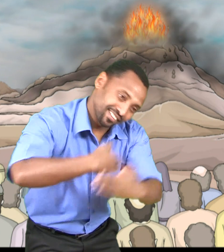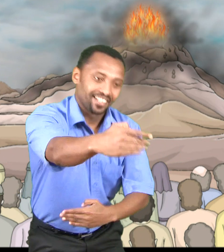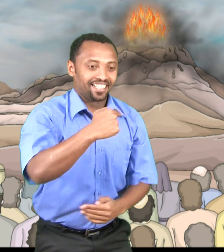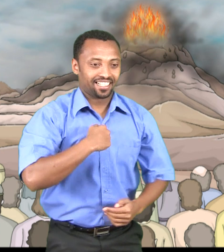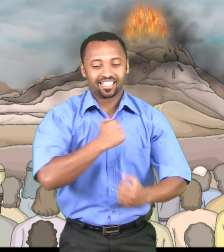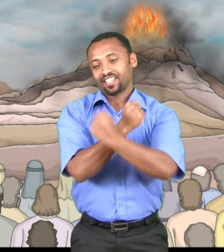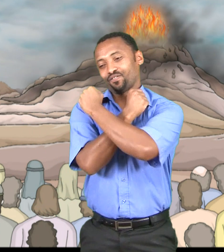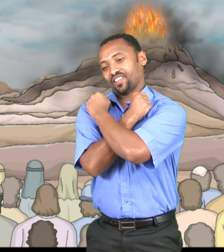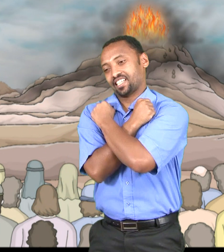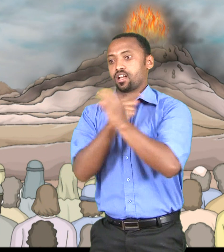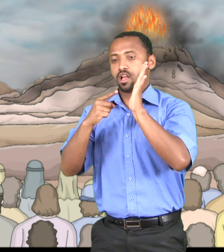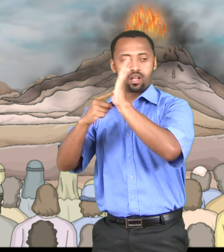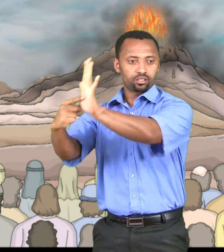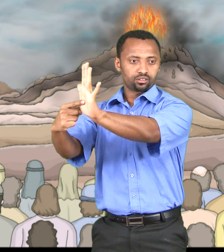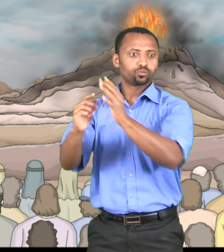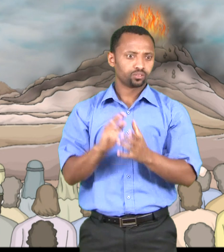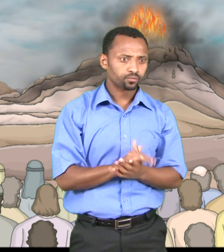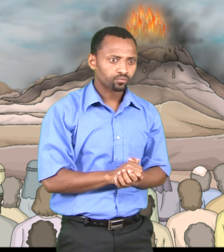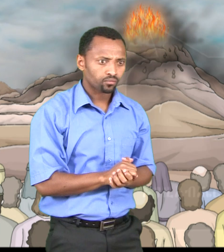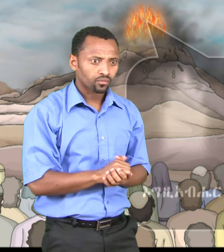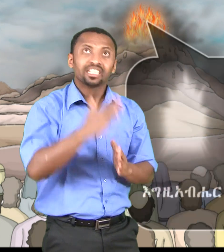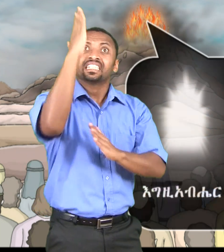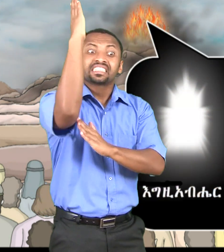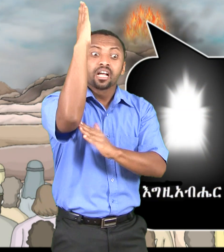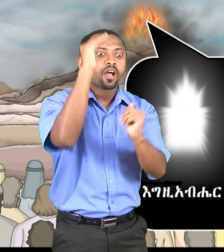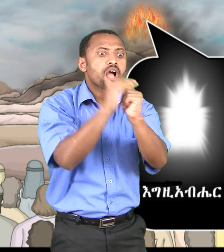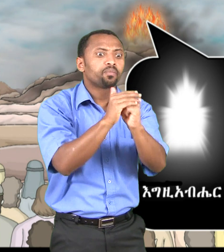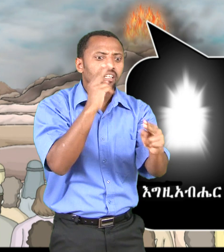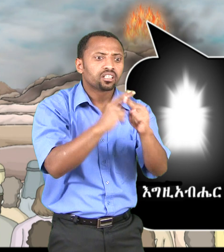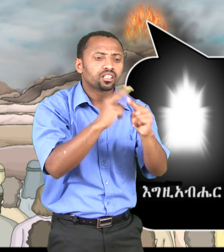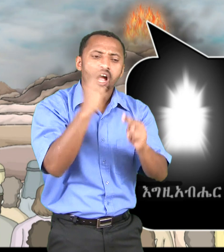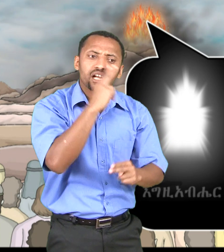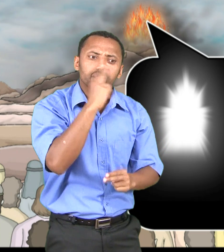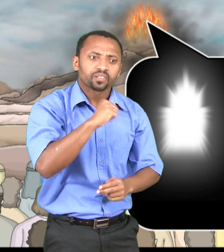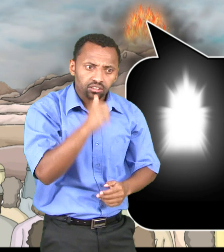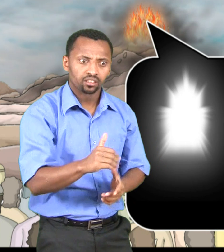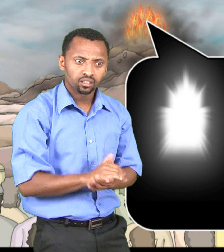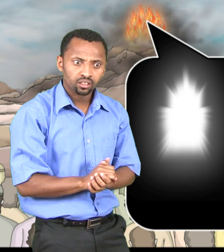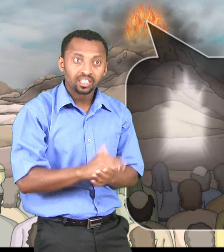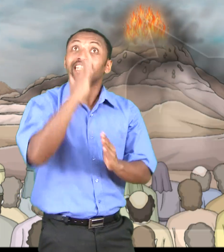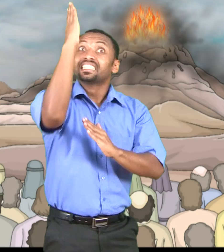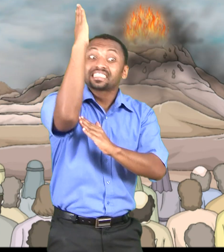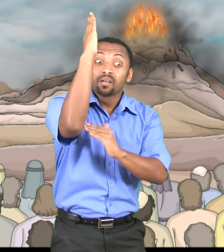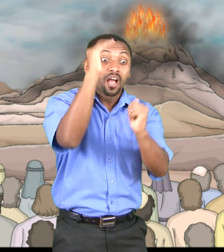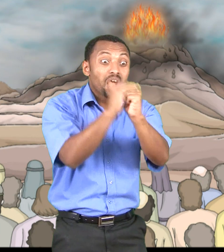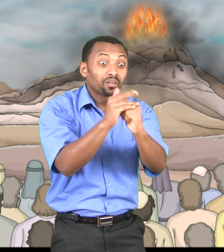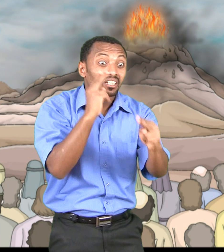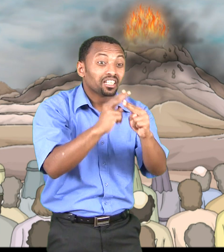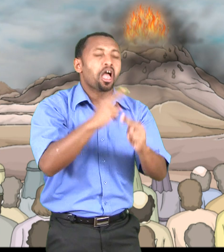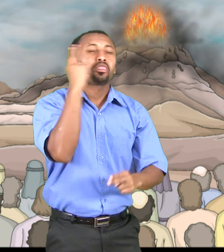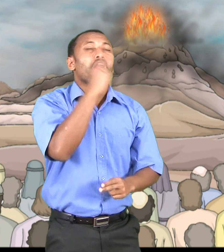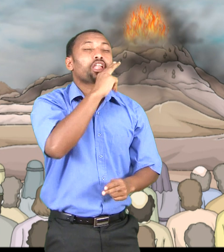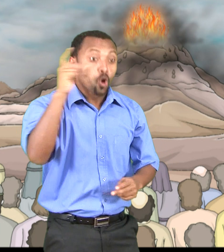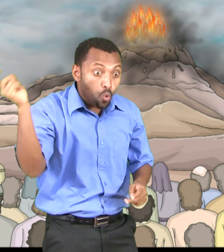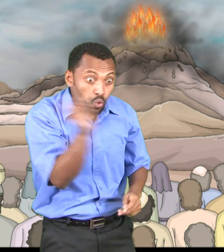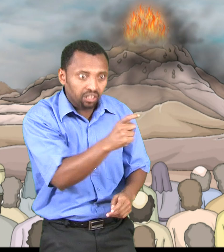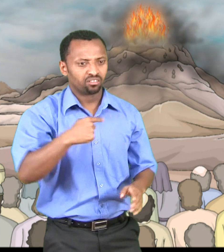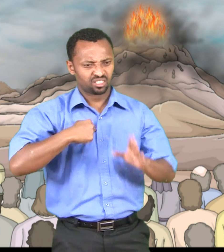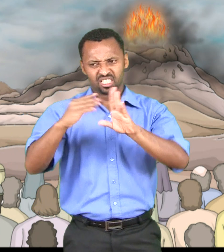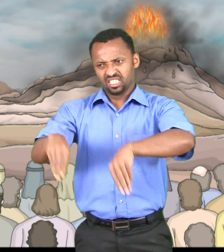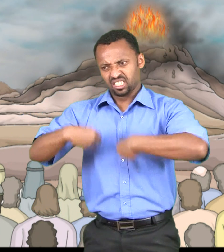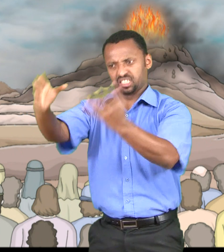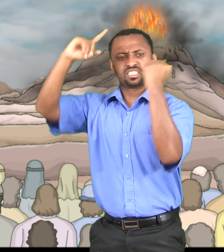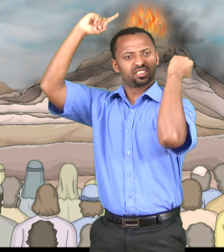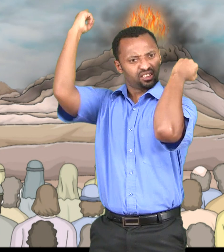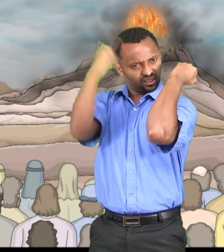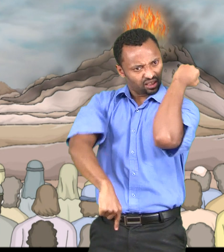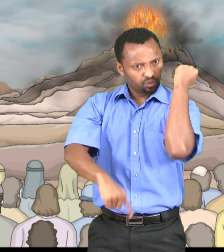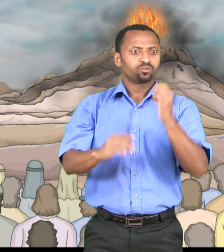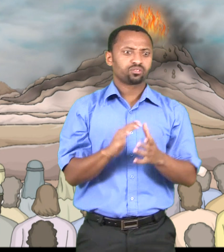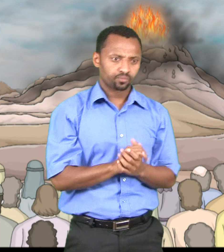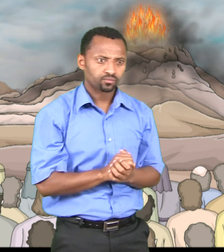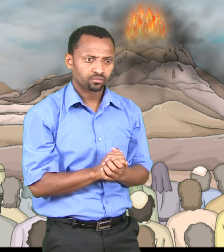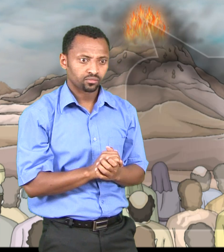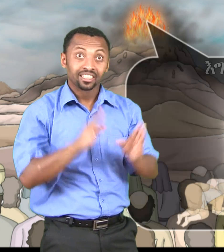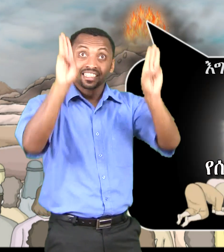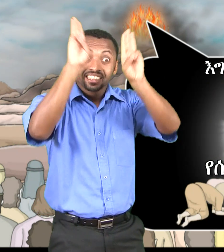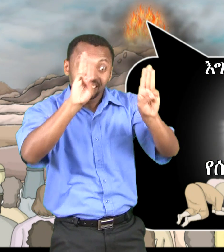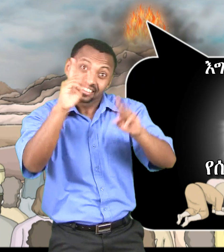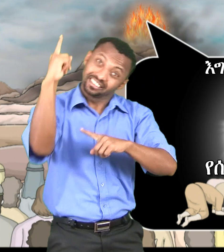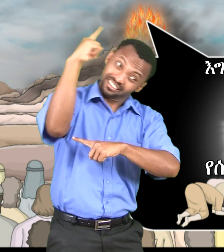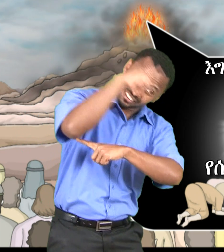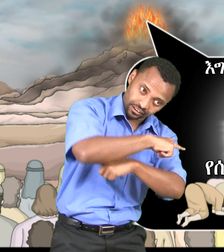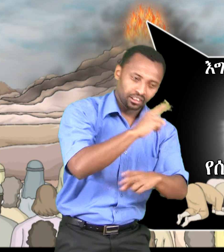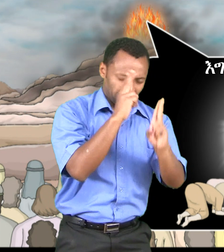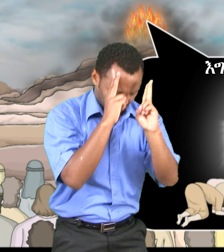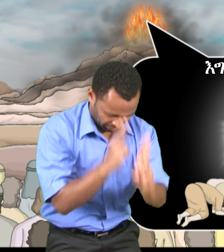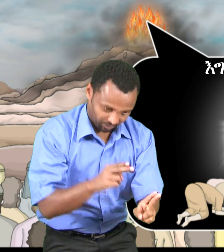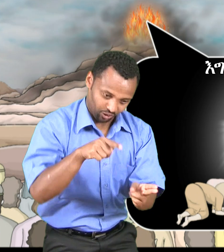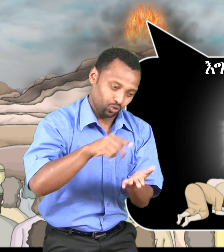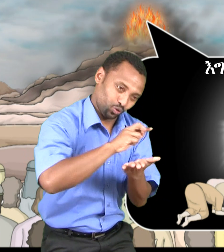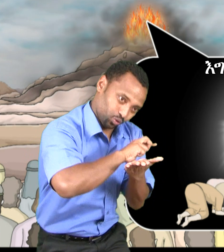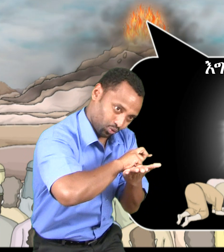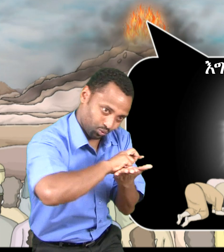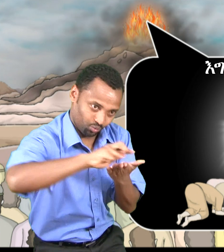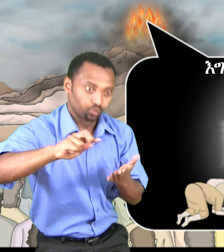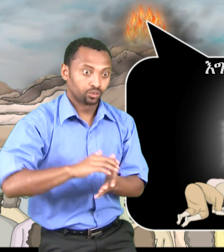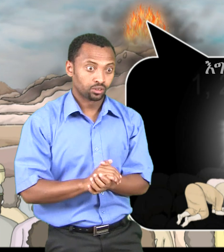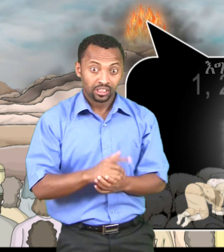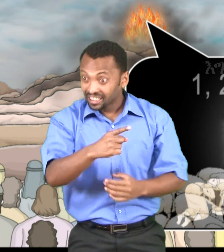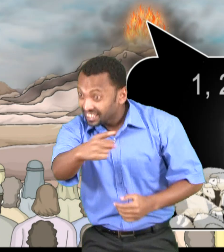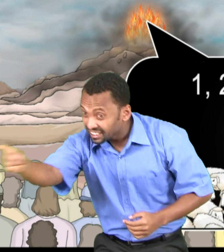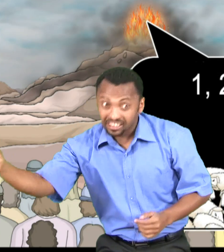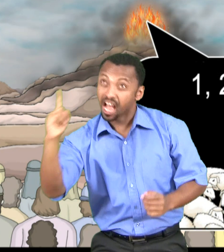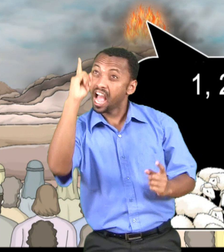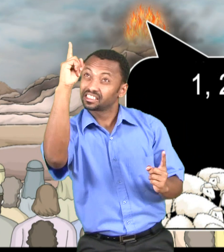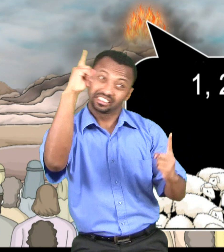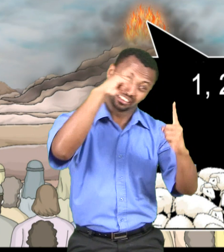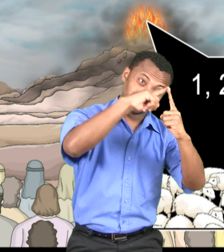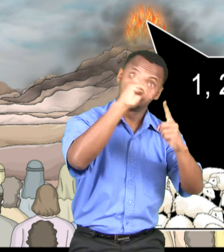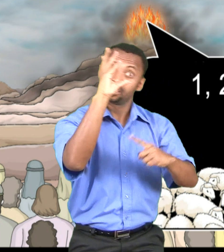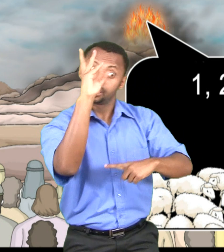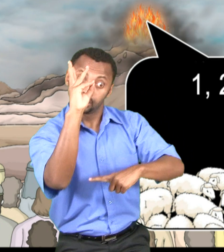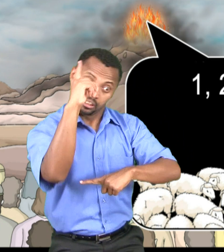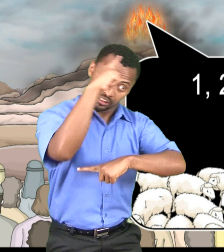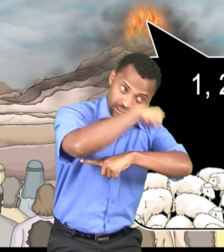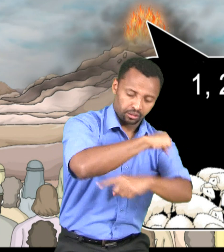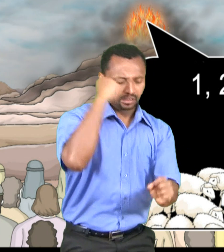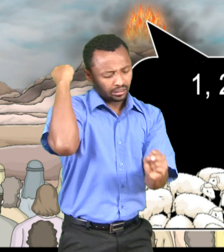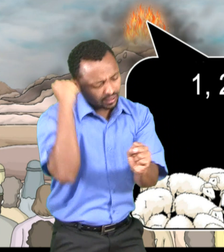You shall not take the name of the LORD your God in vain, for the LORD will not leave anyone unpunished who takes His name in vain. Remember the Sabbath day by keeping it holy.